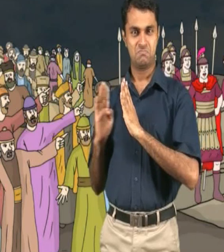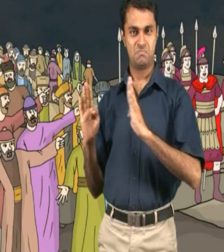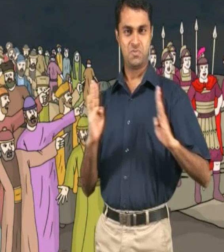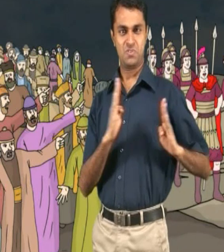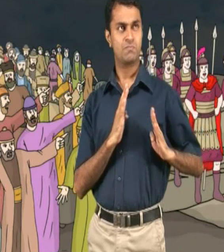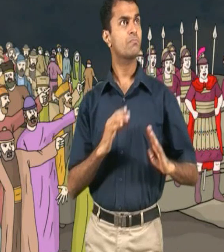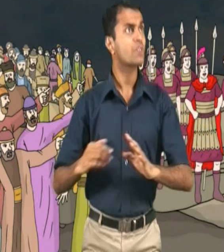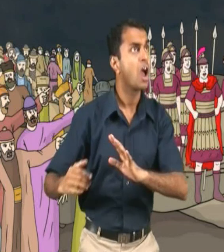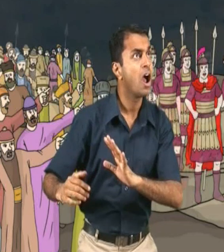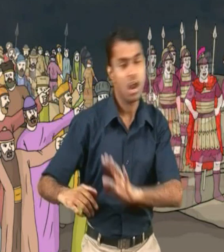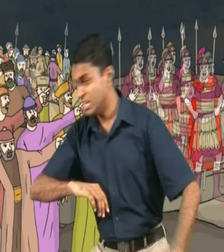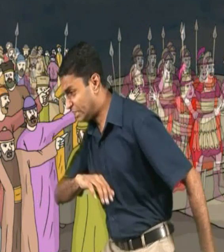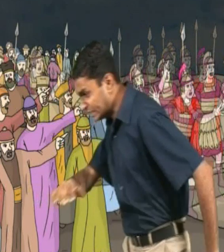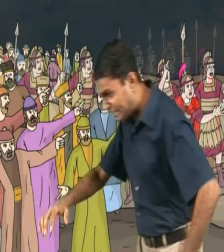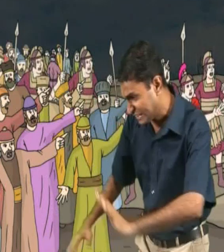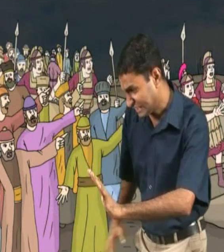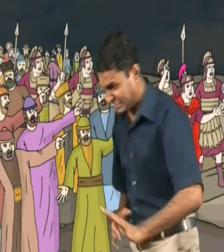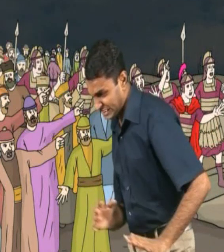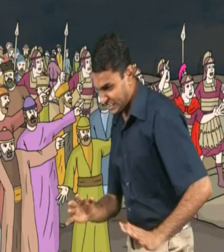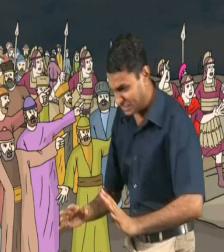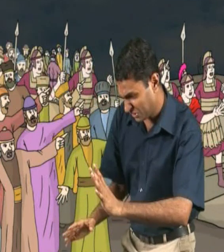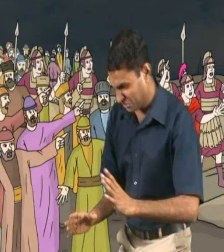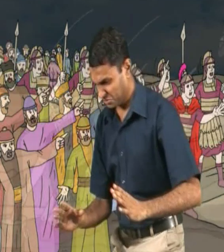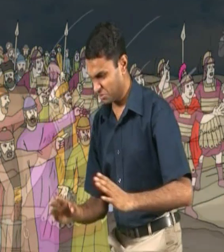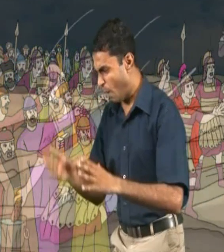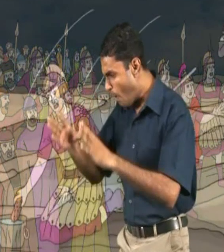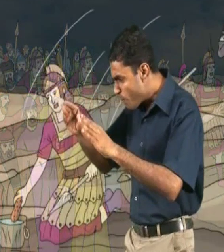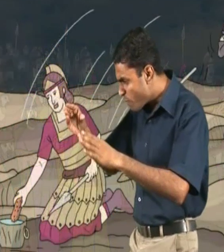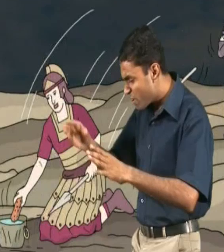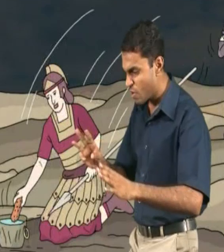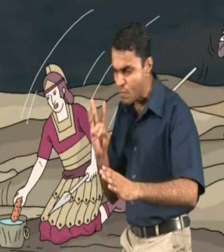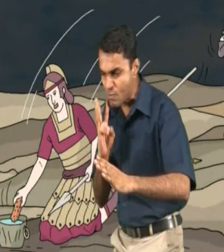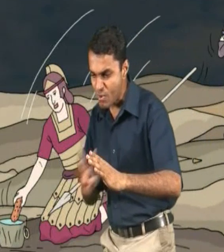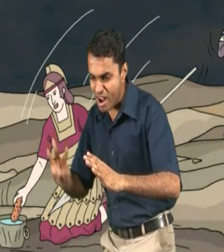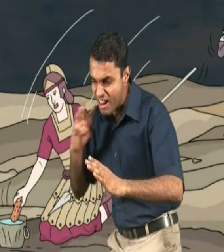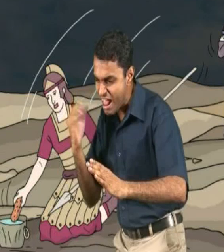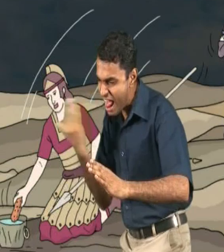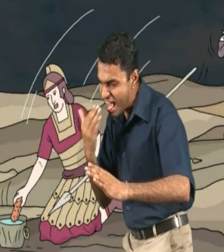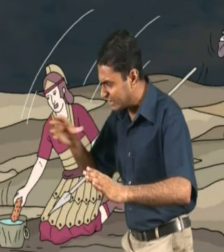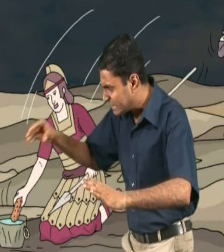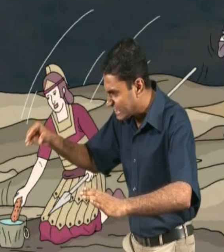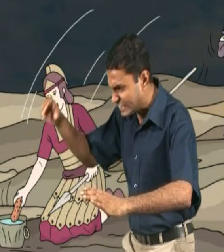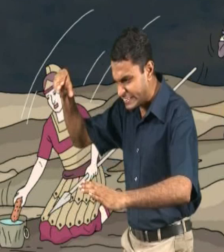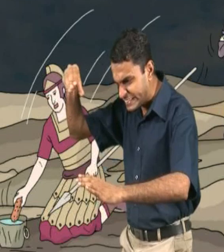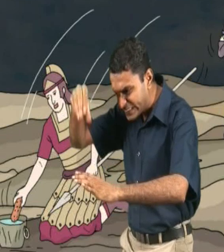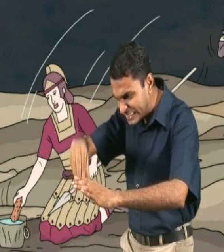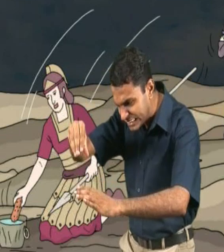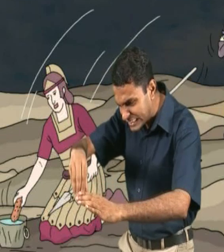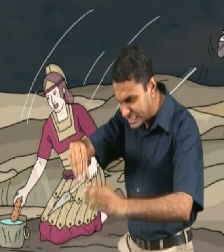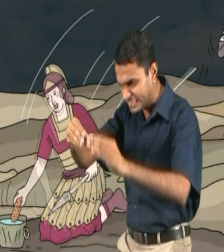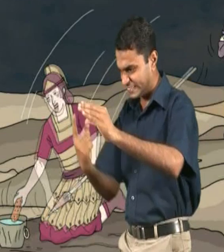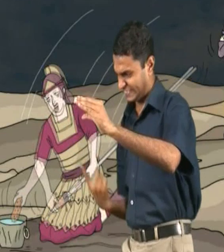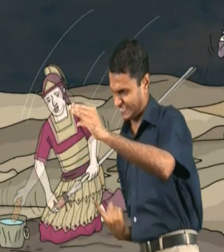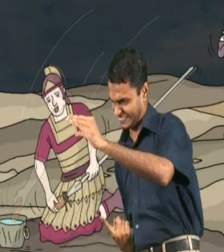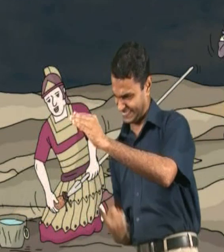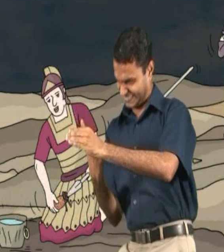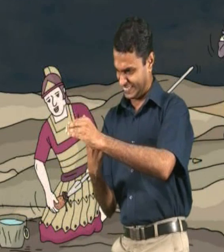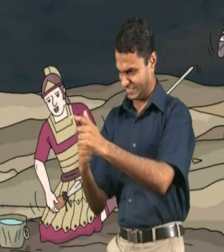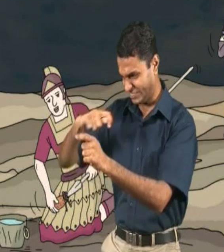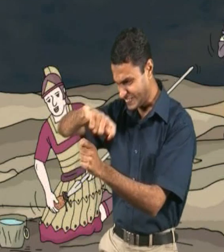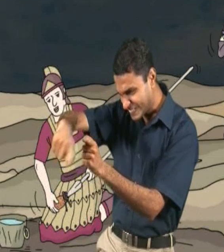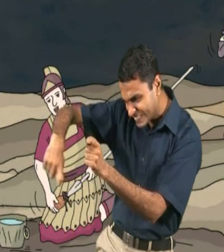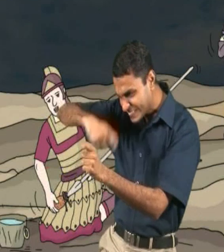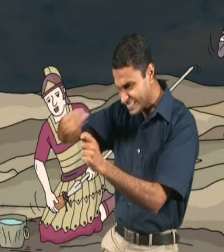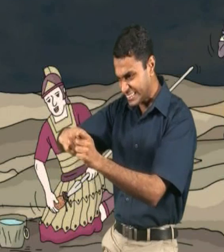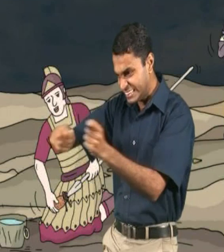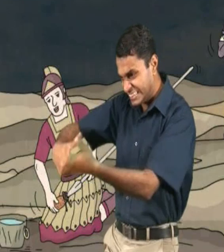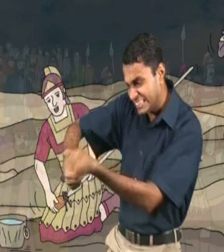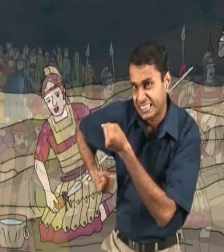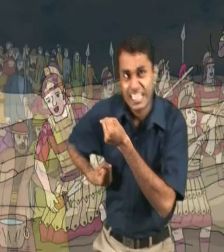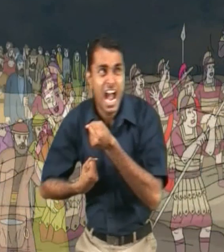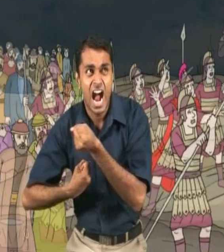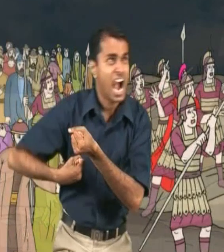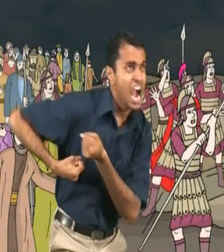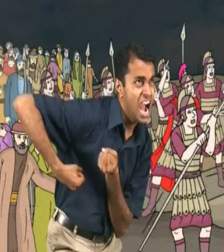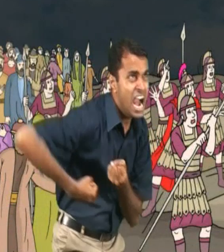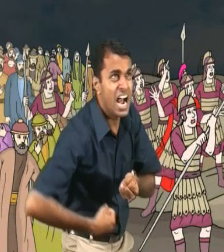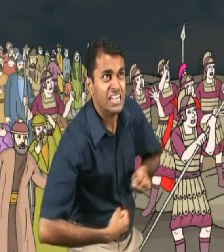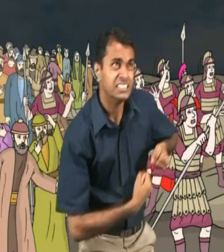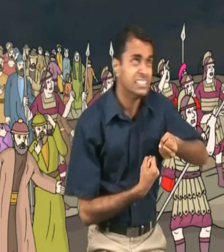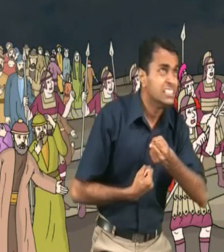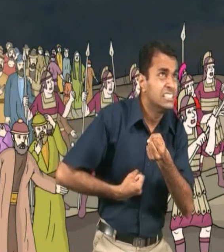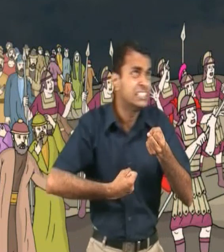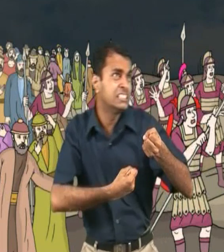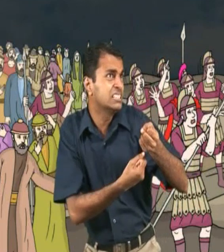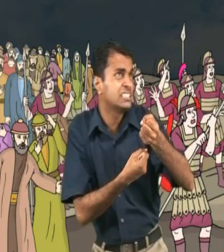One of them quickly ran and brought a sponge.